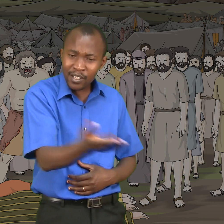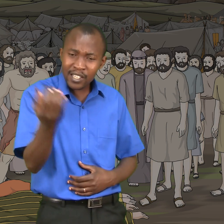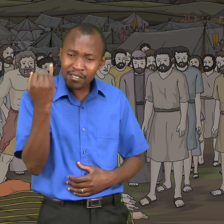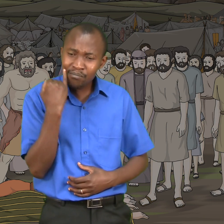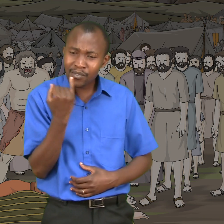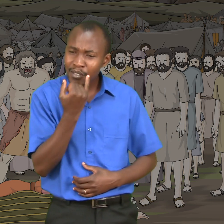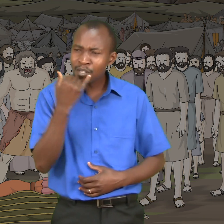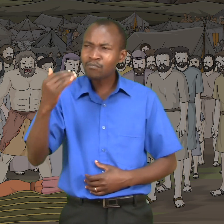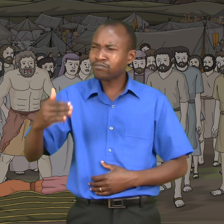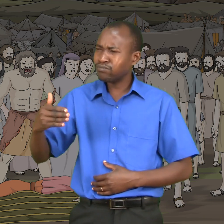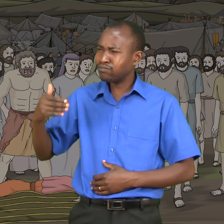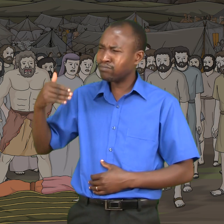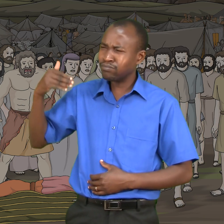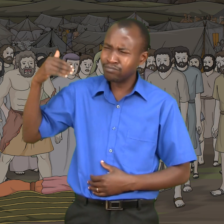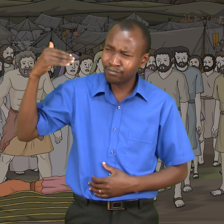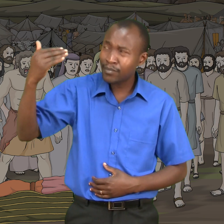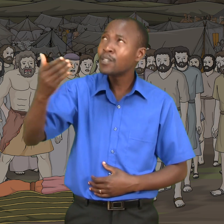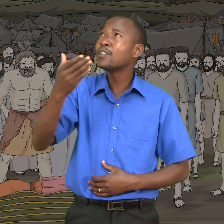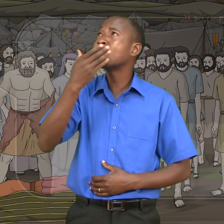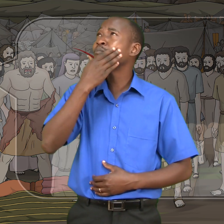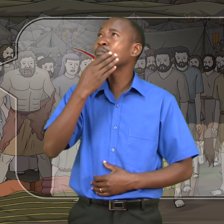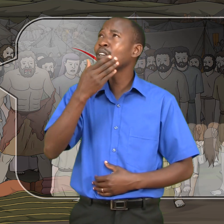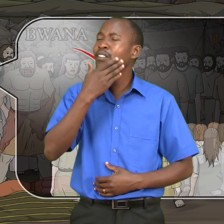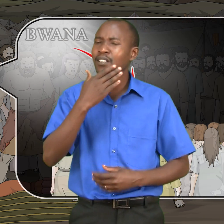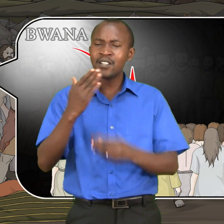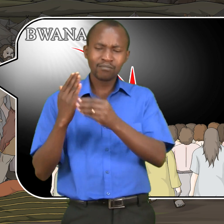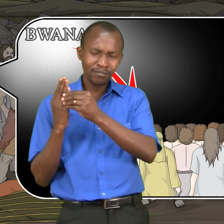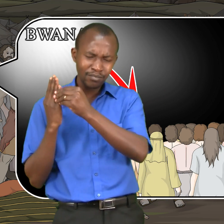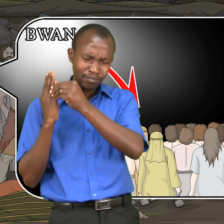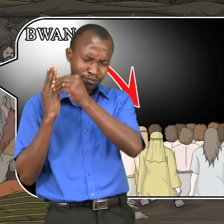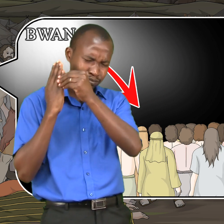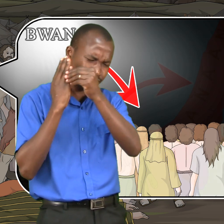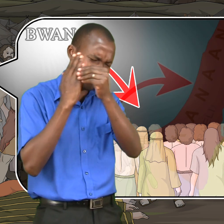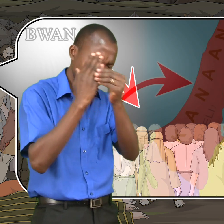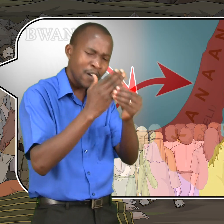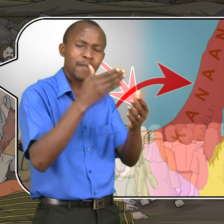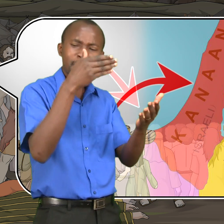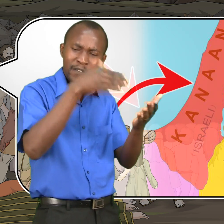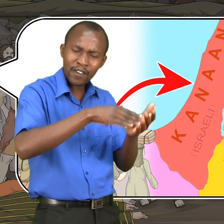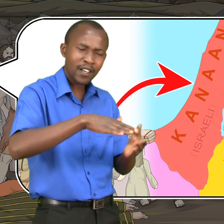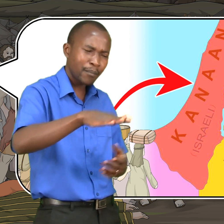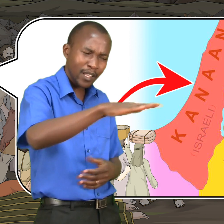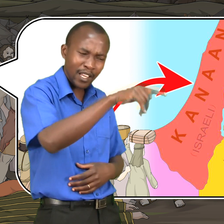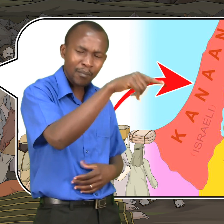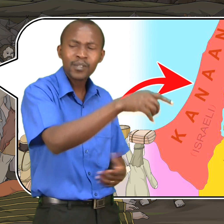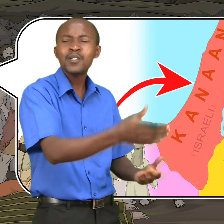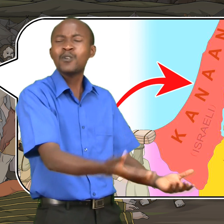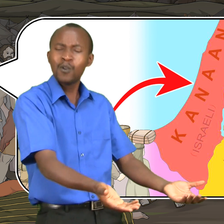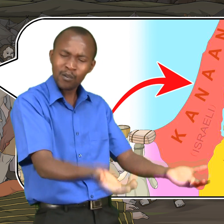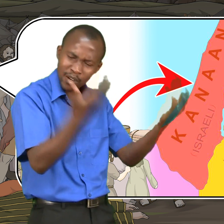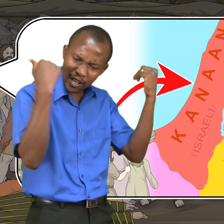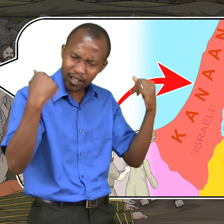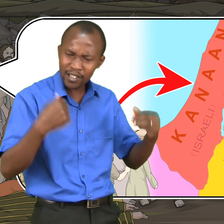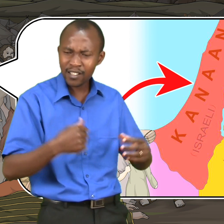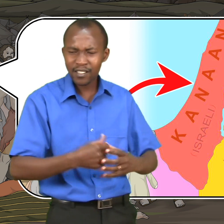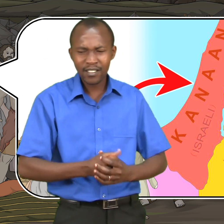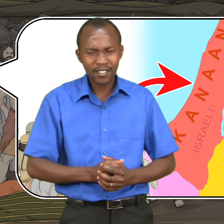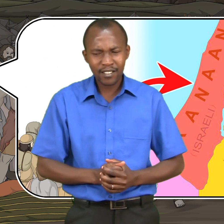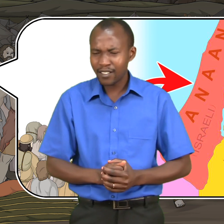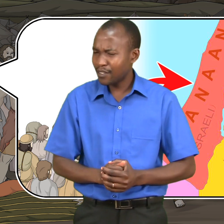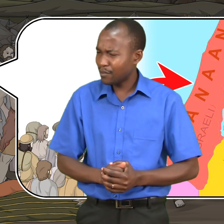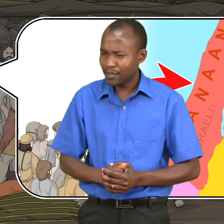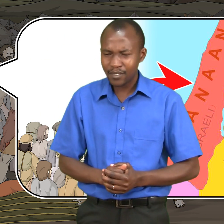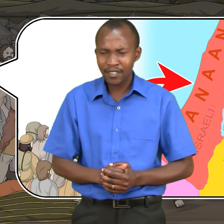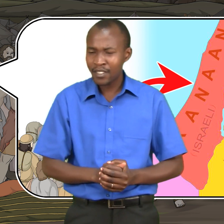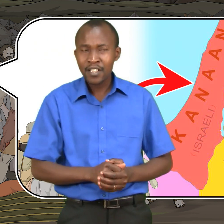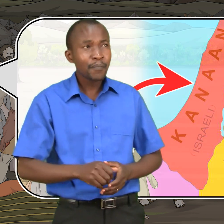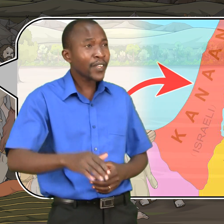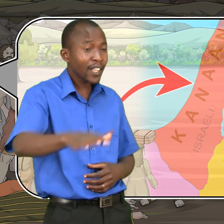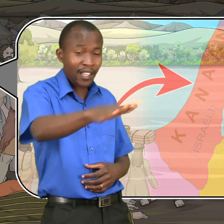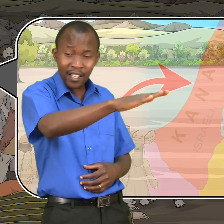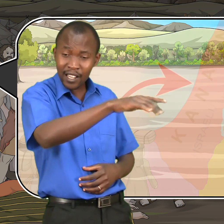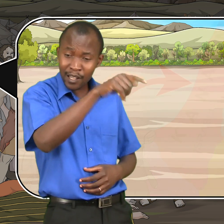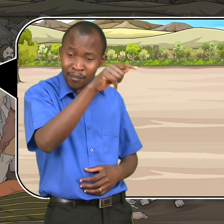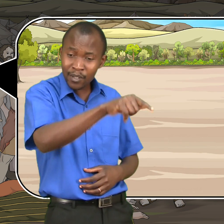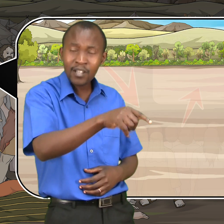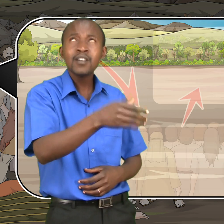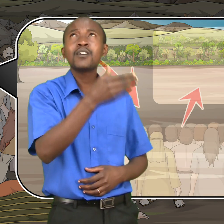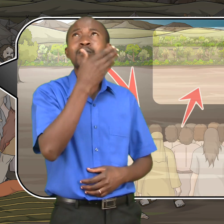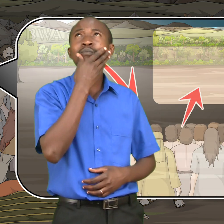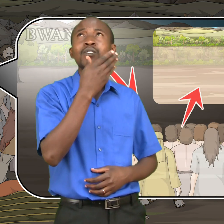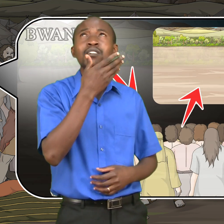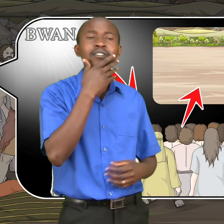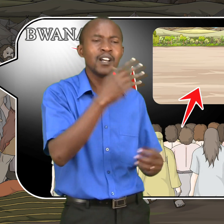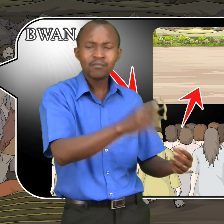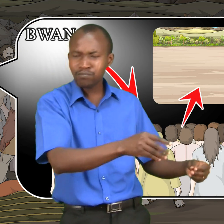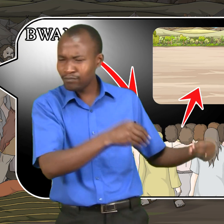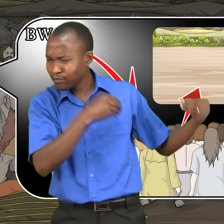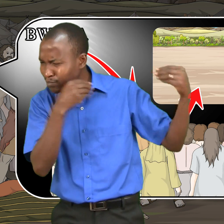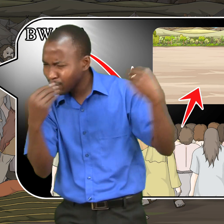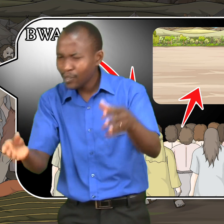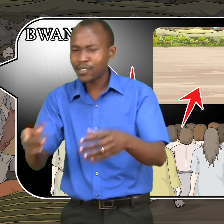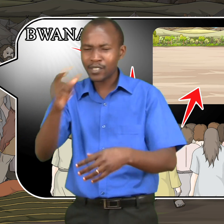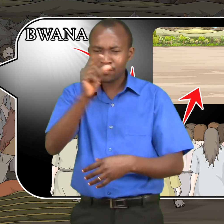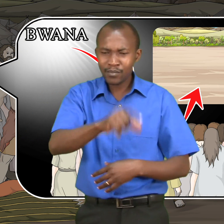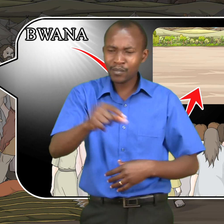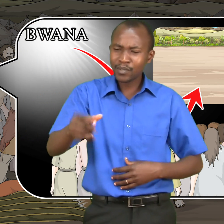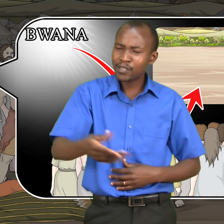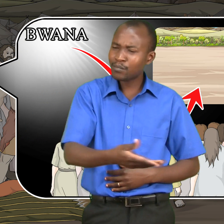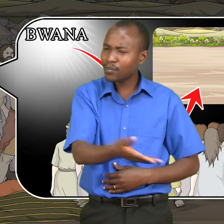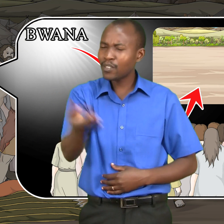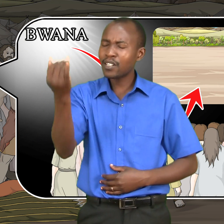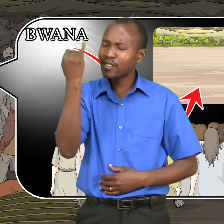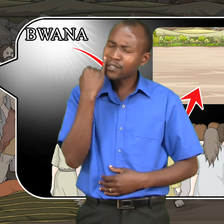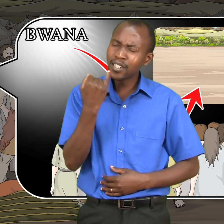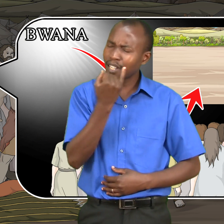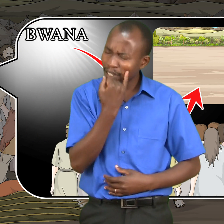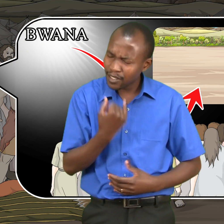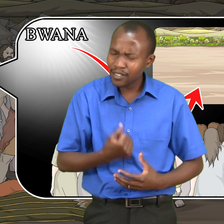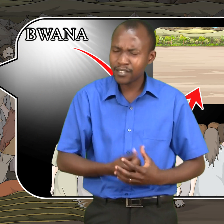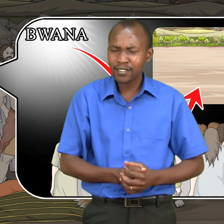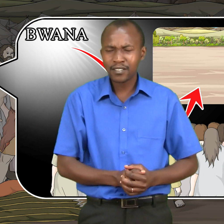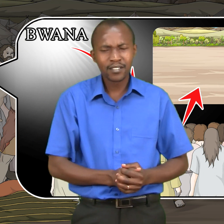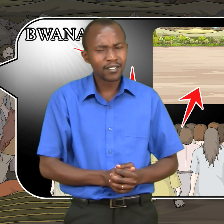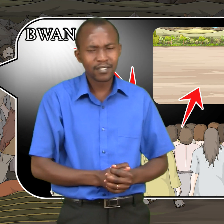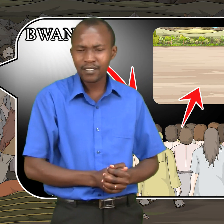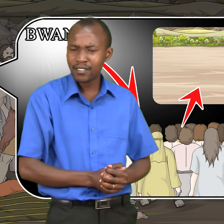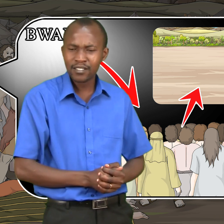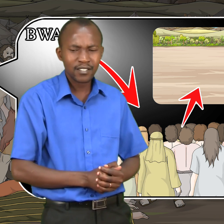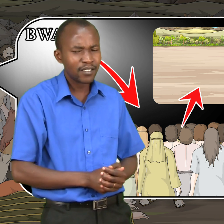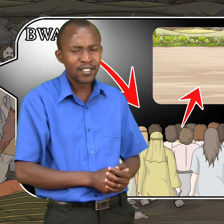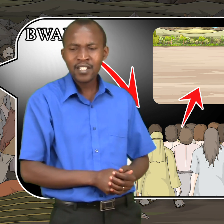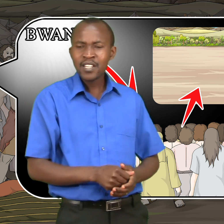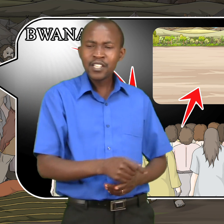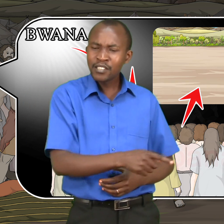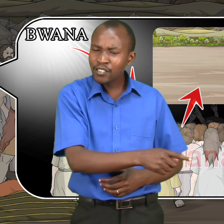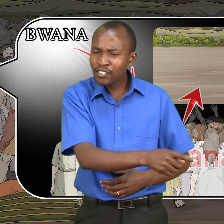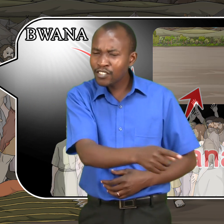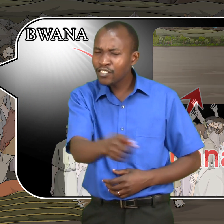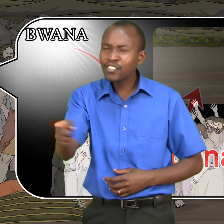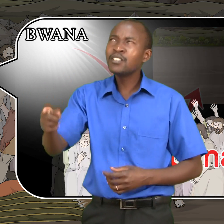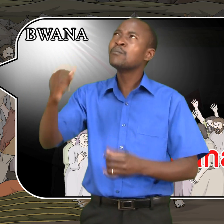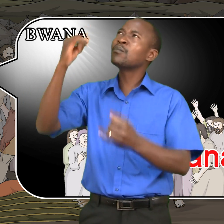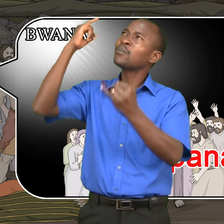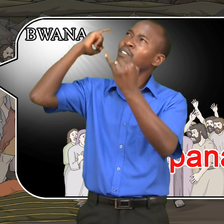If the LORD delights in us, He will bring us into this land, a land flowing with milk and honey, and He will give it to us.